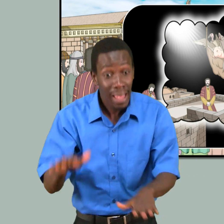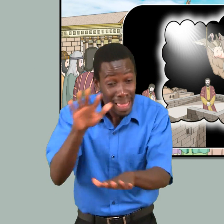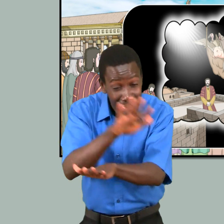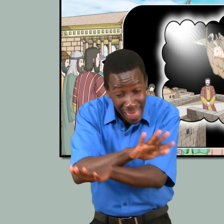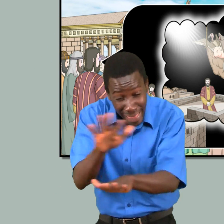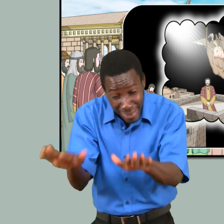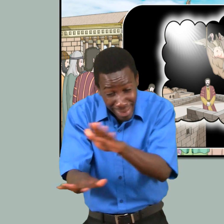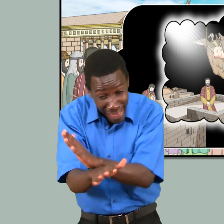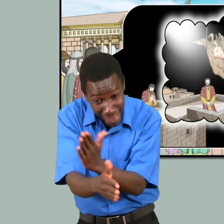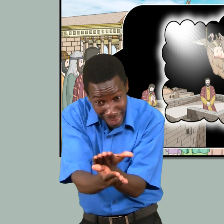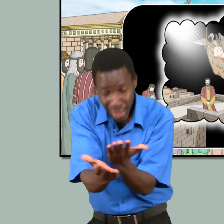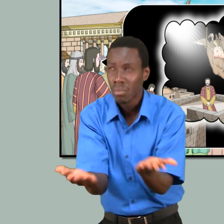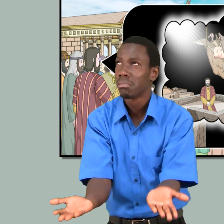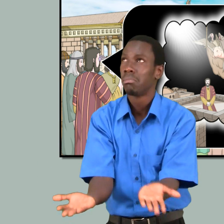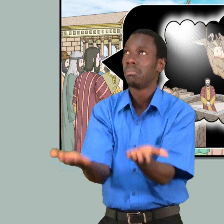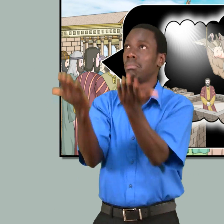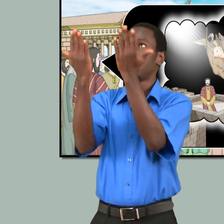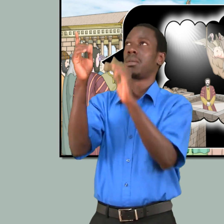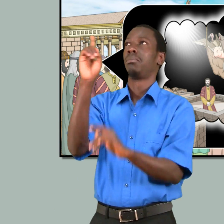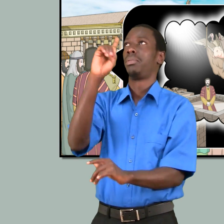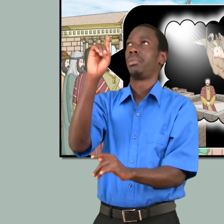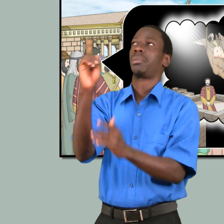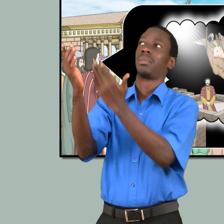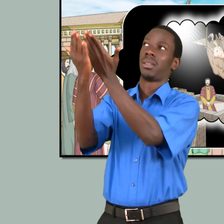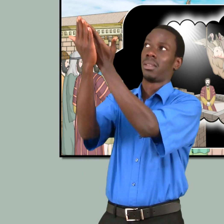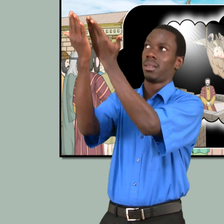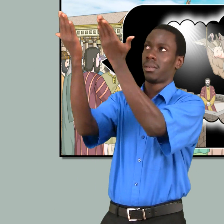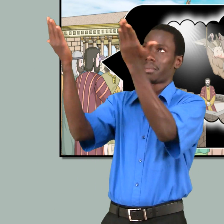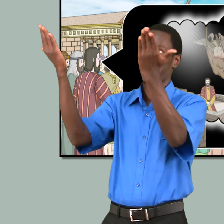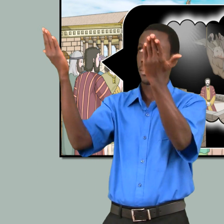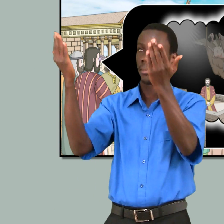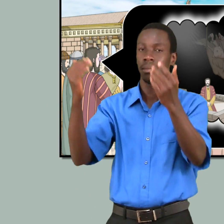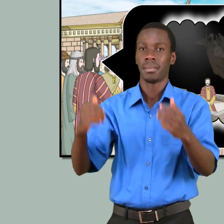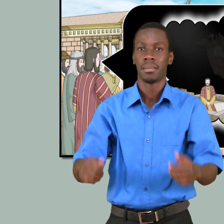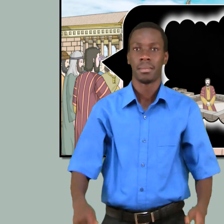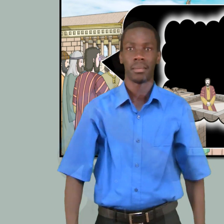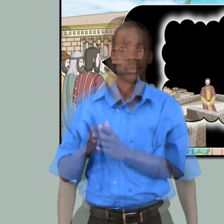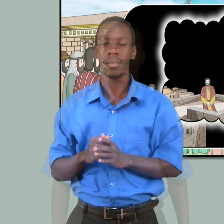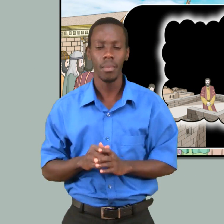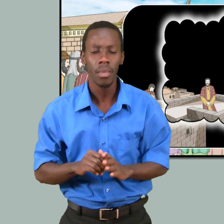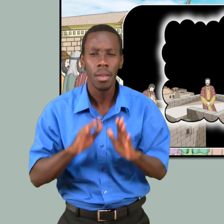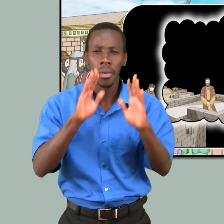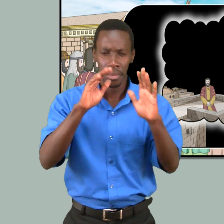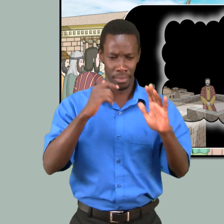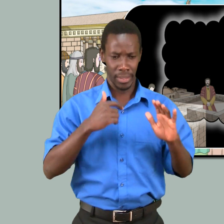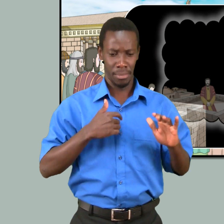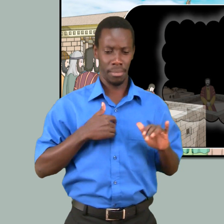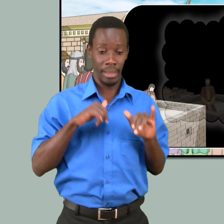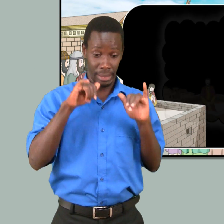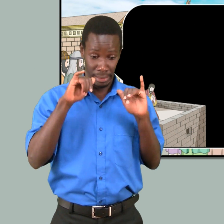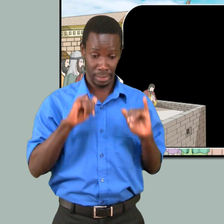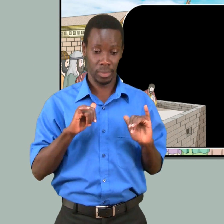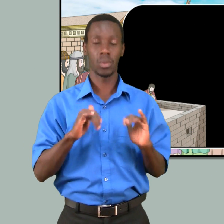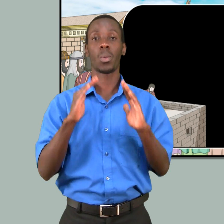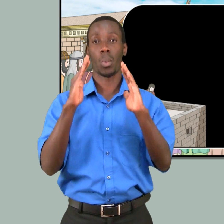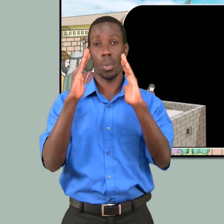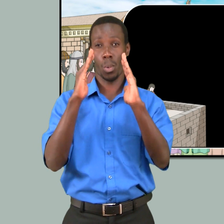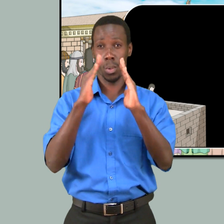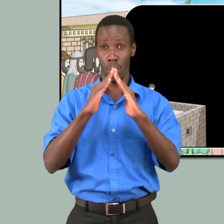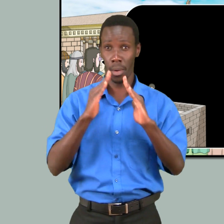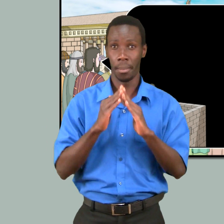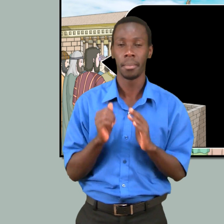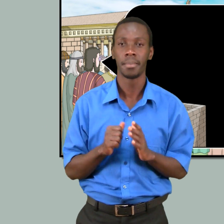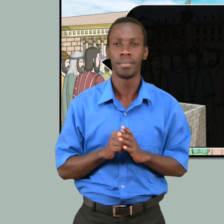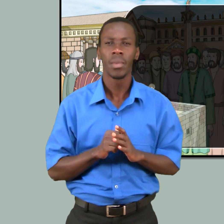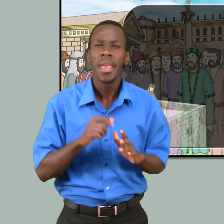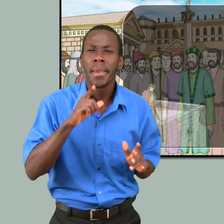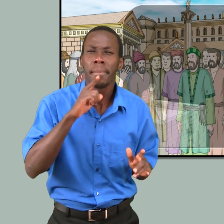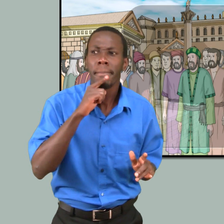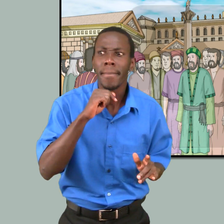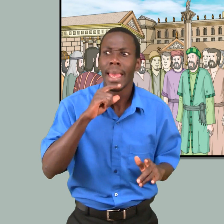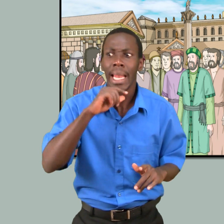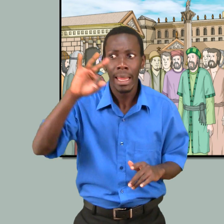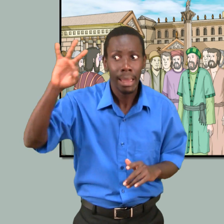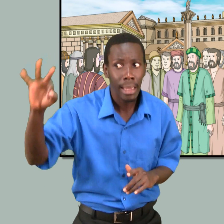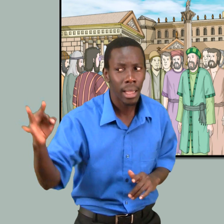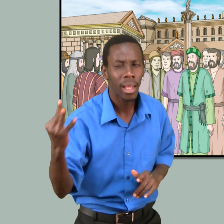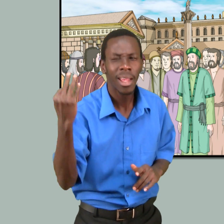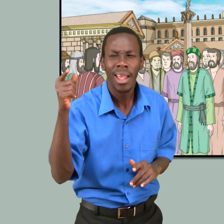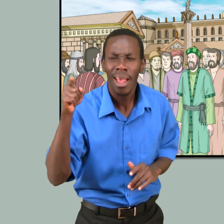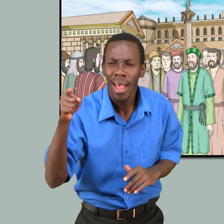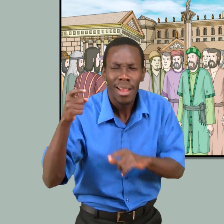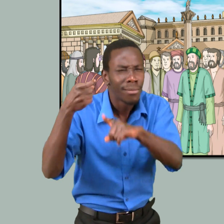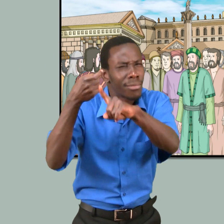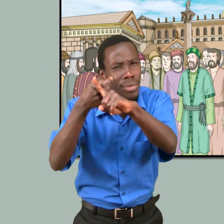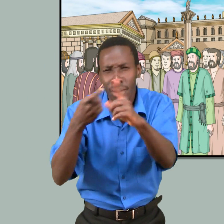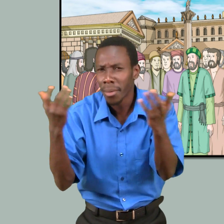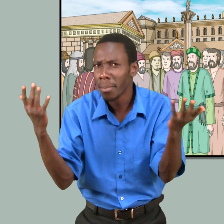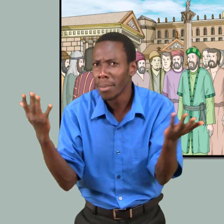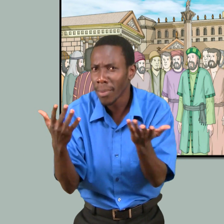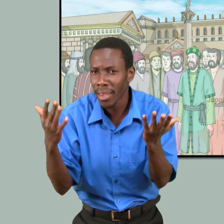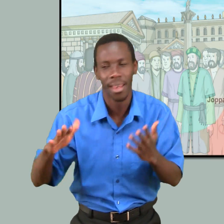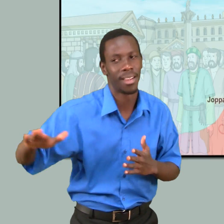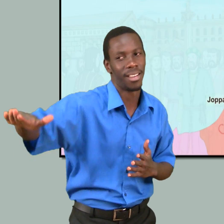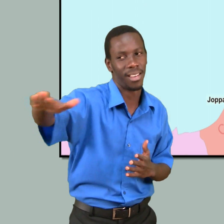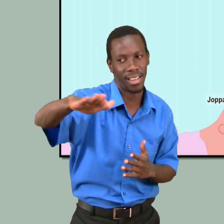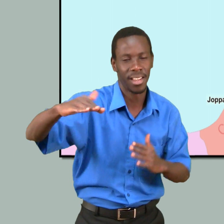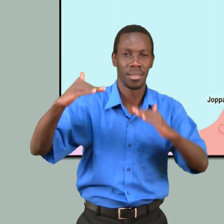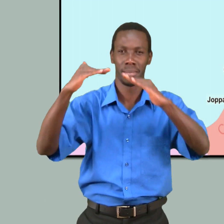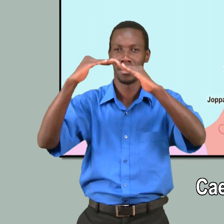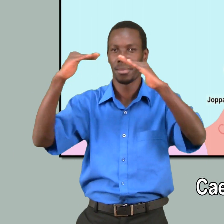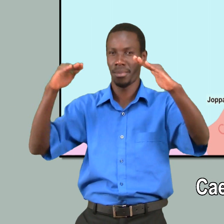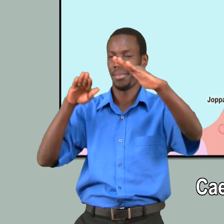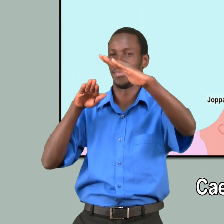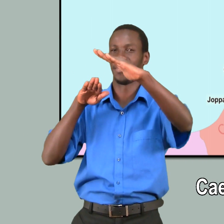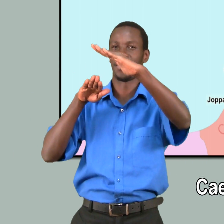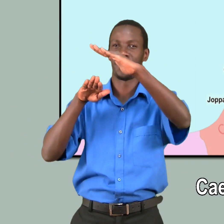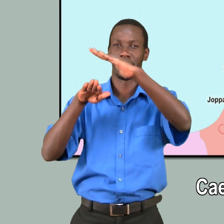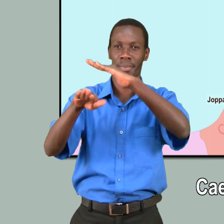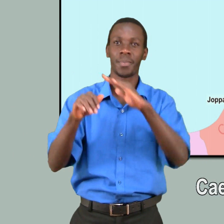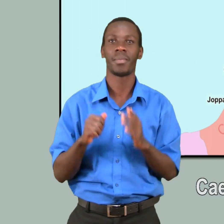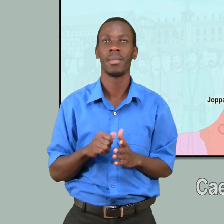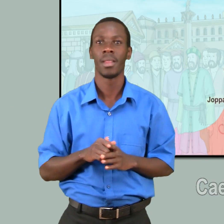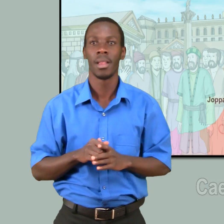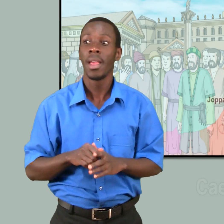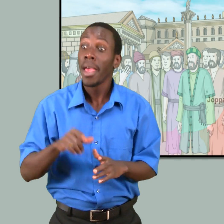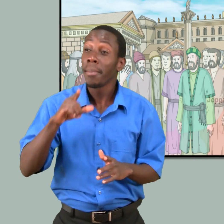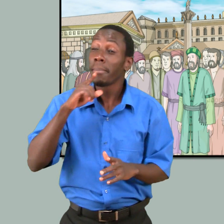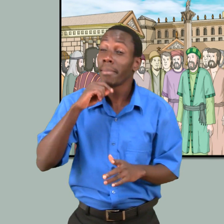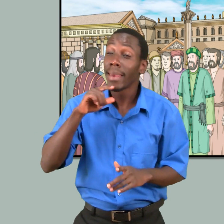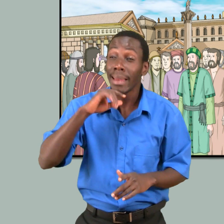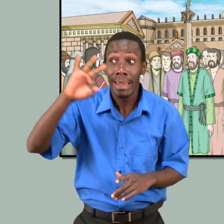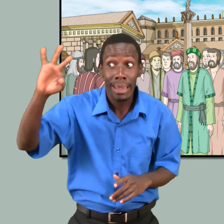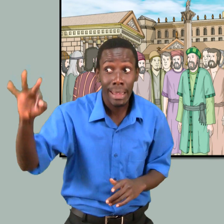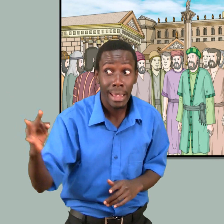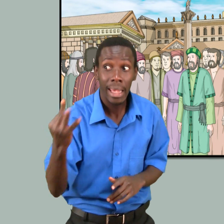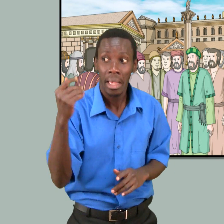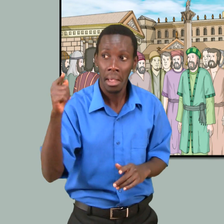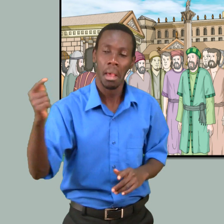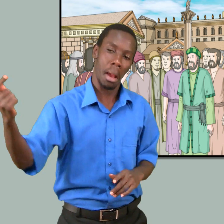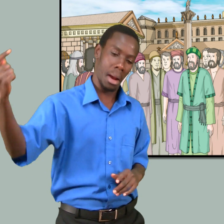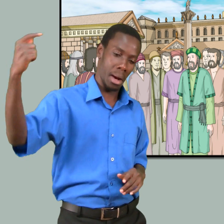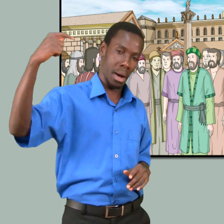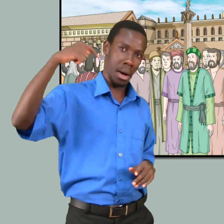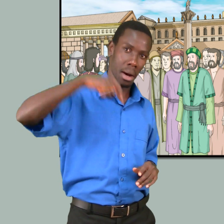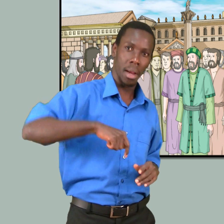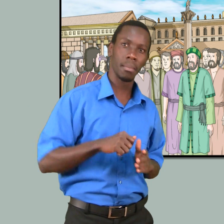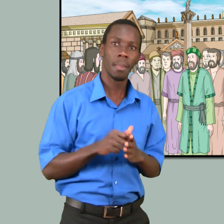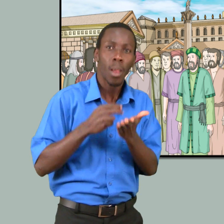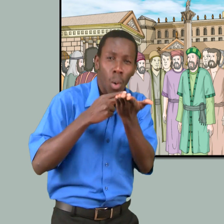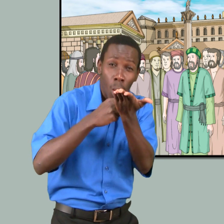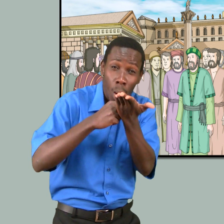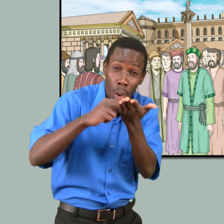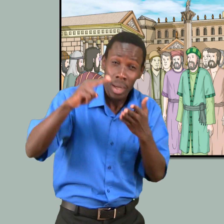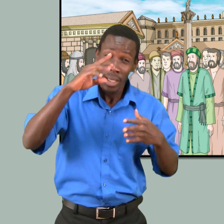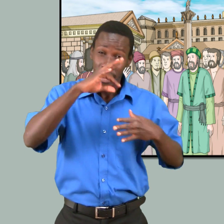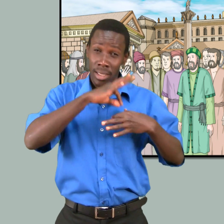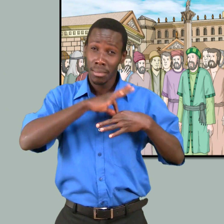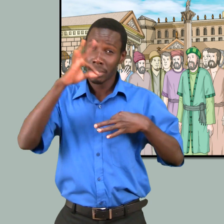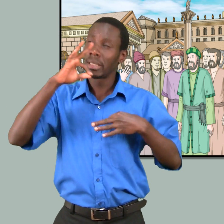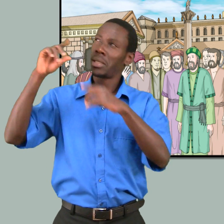This happened three times, and everything was drawn back up into heaven.